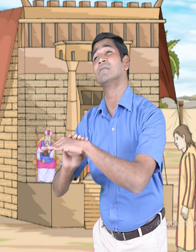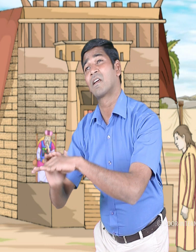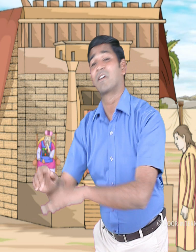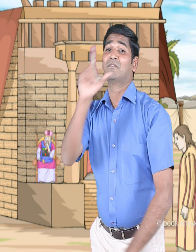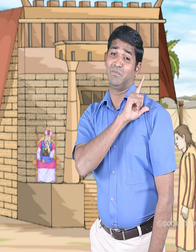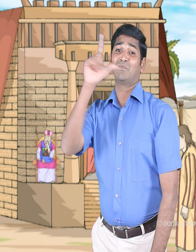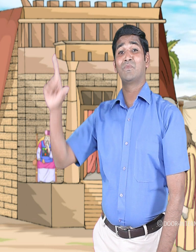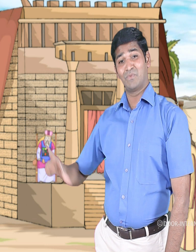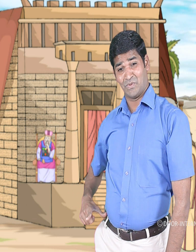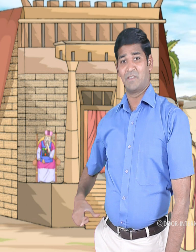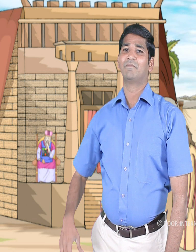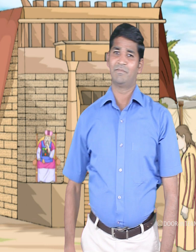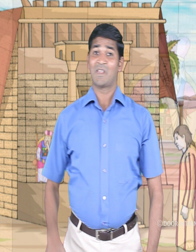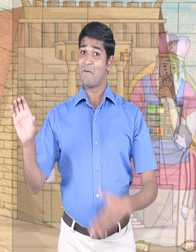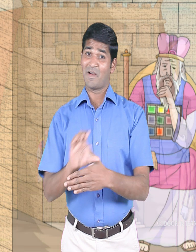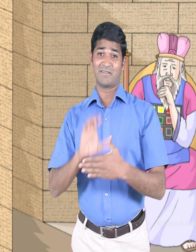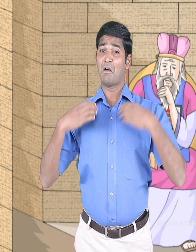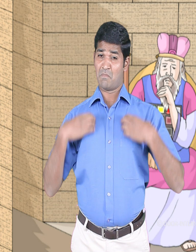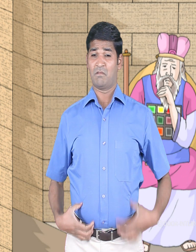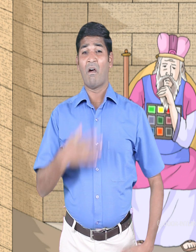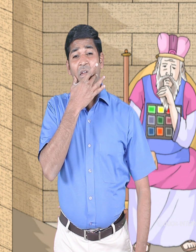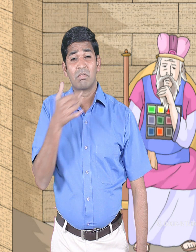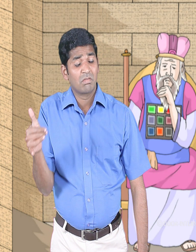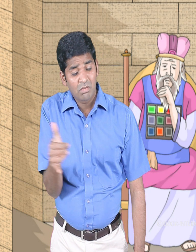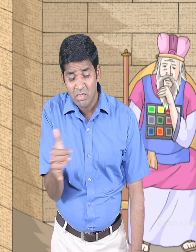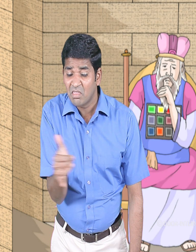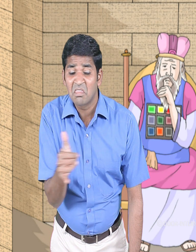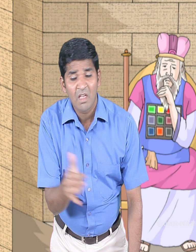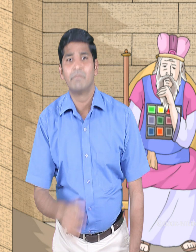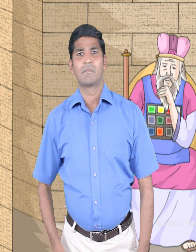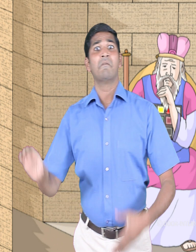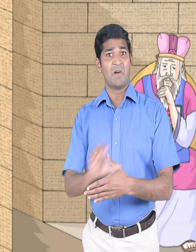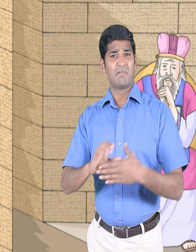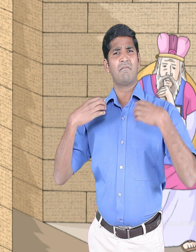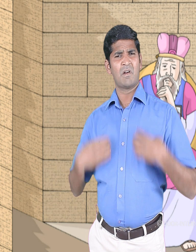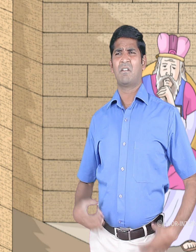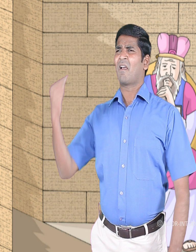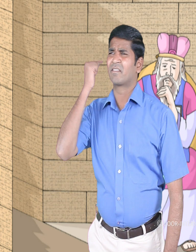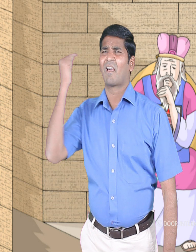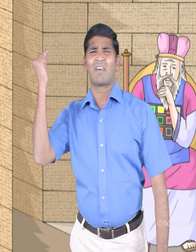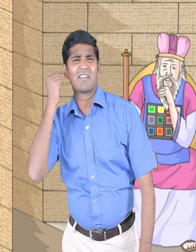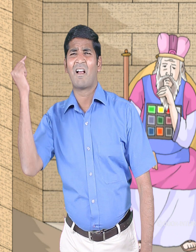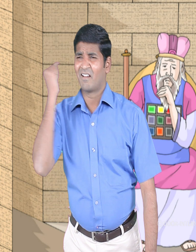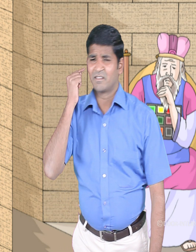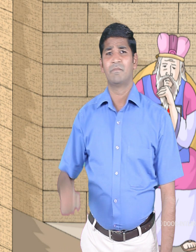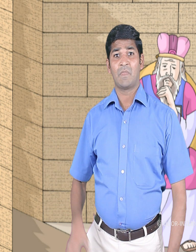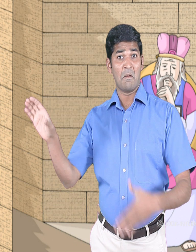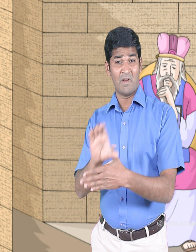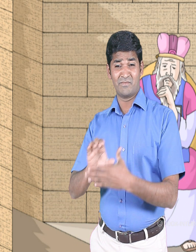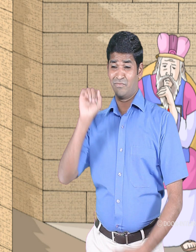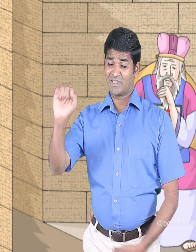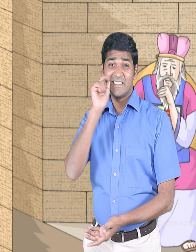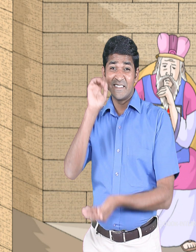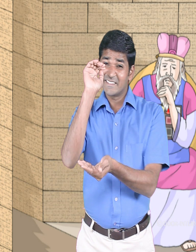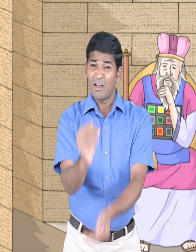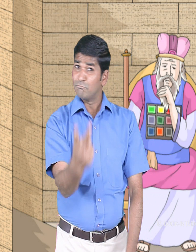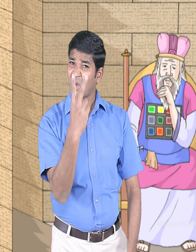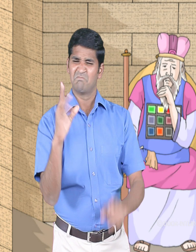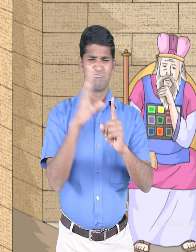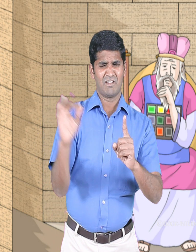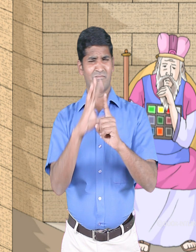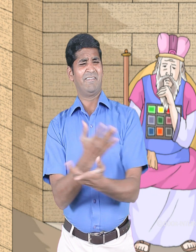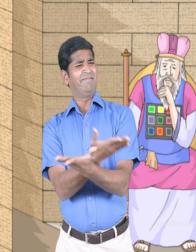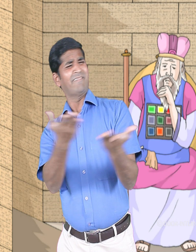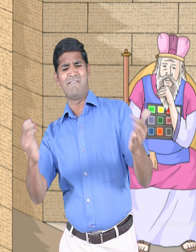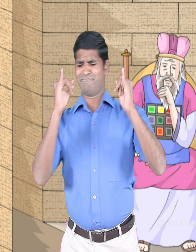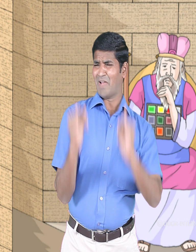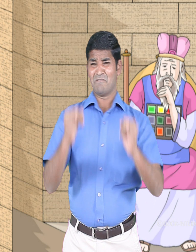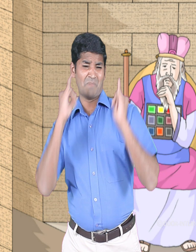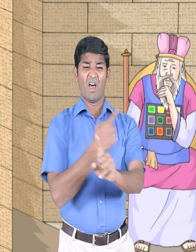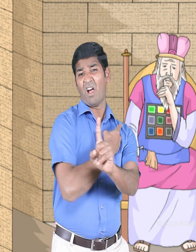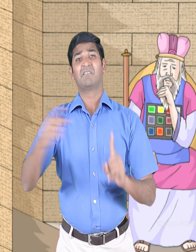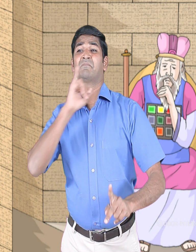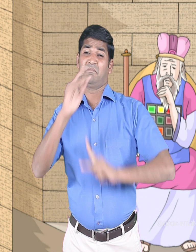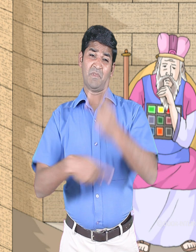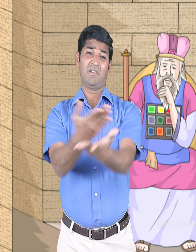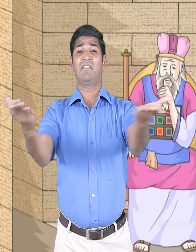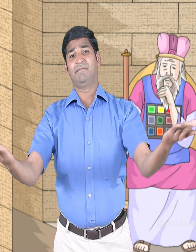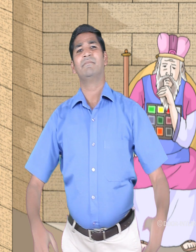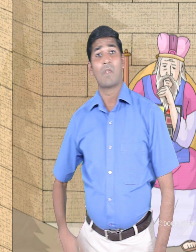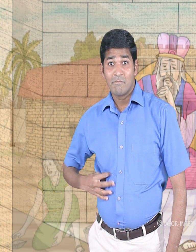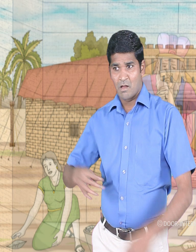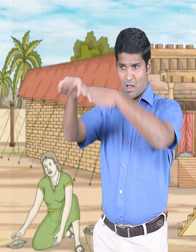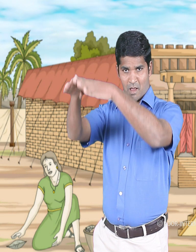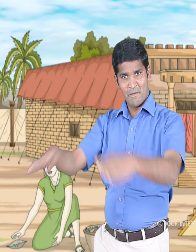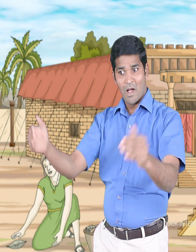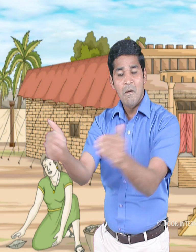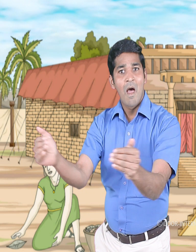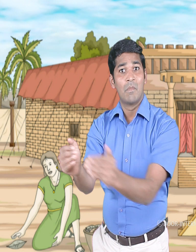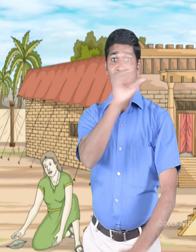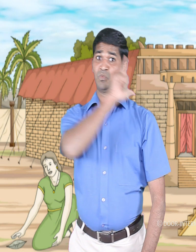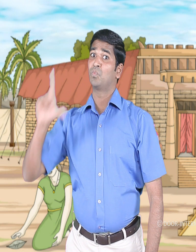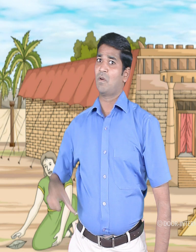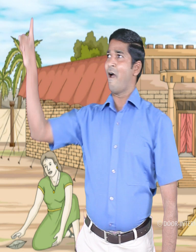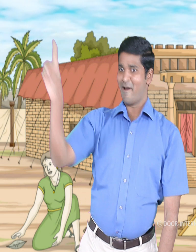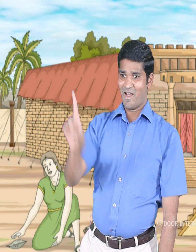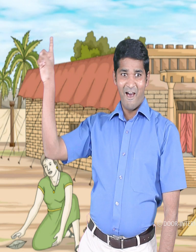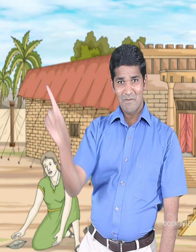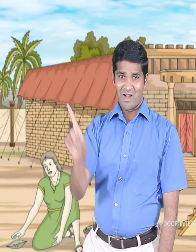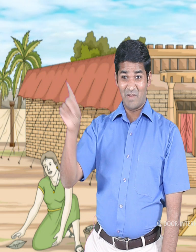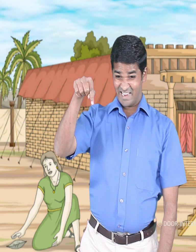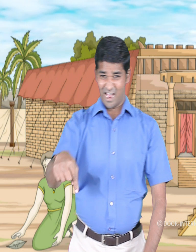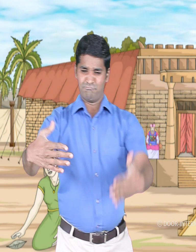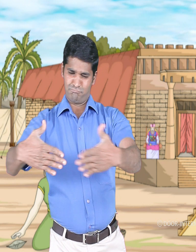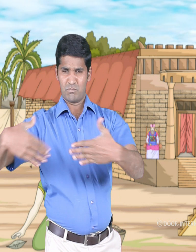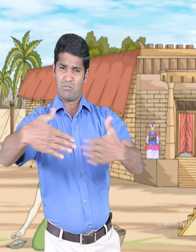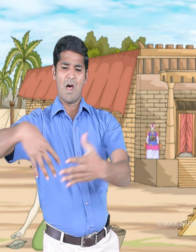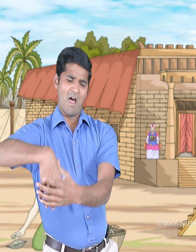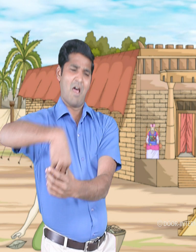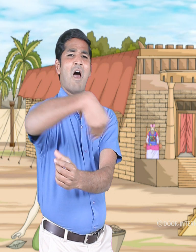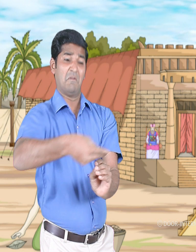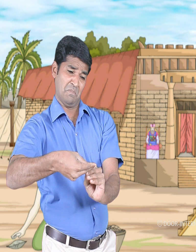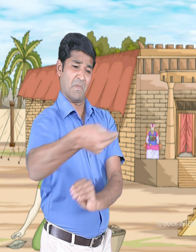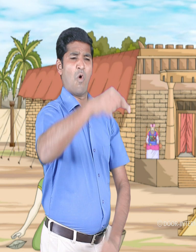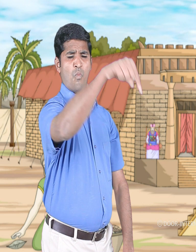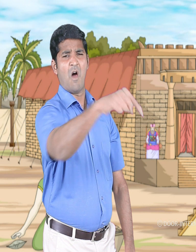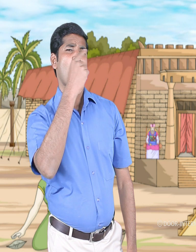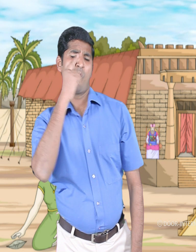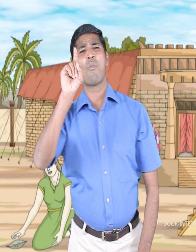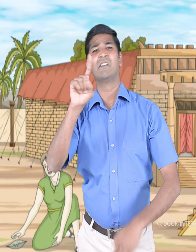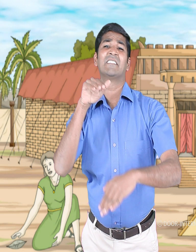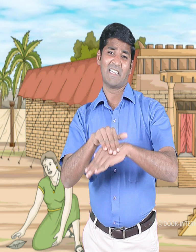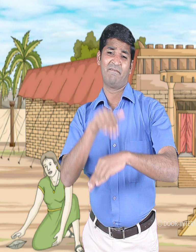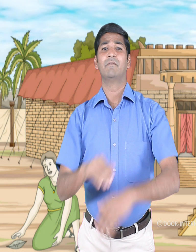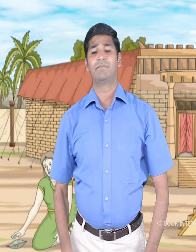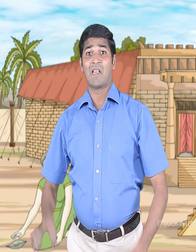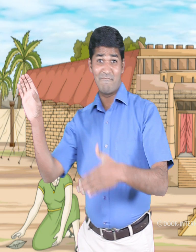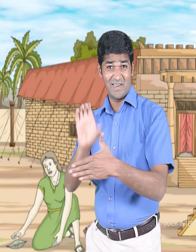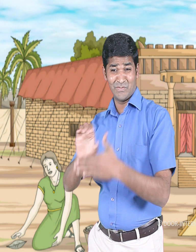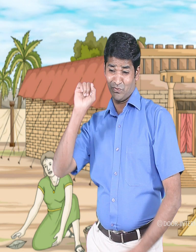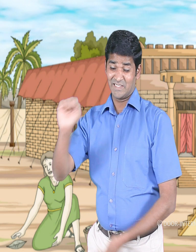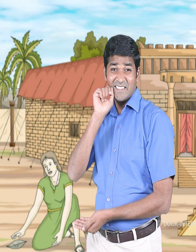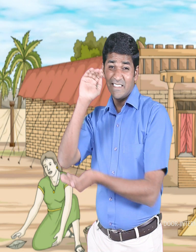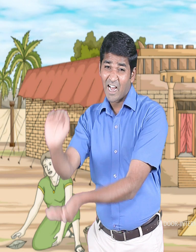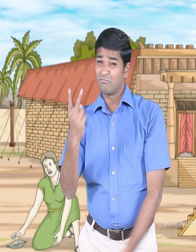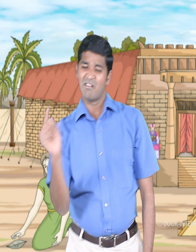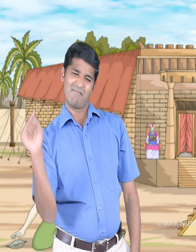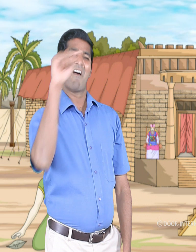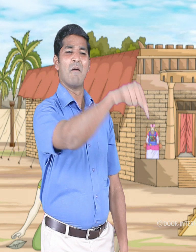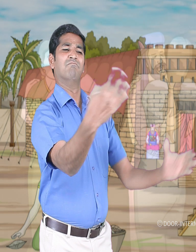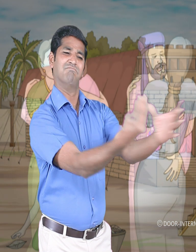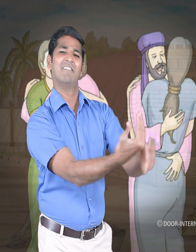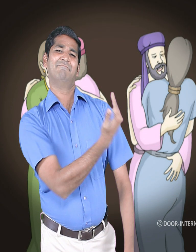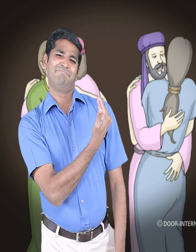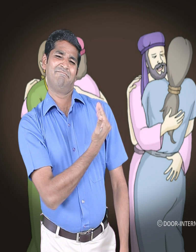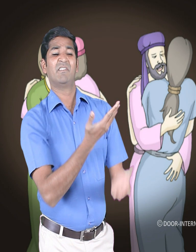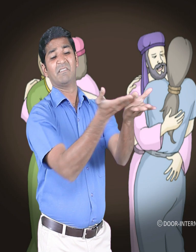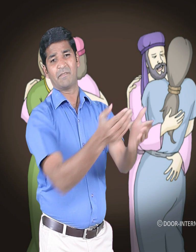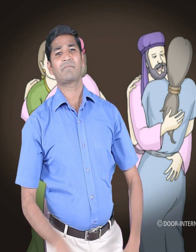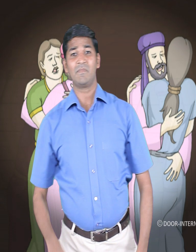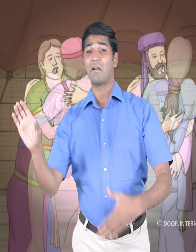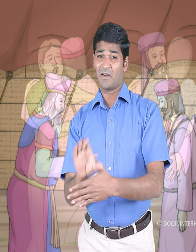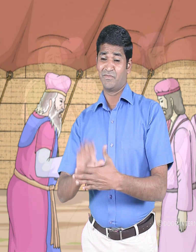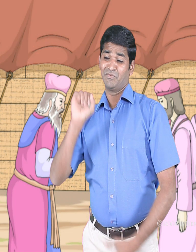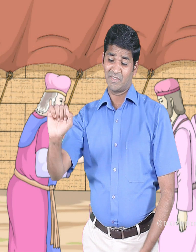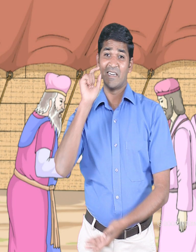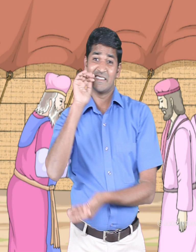Now Eli was very old, and he heard about everything his sons were doing to all Israel and how they were sleeping with the women who served at the entrance to the Tent of Meeting.